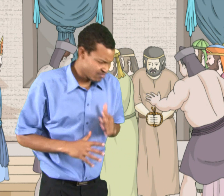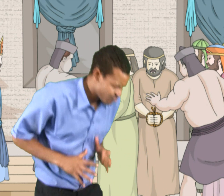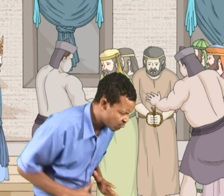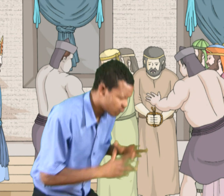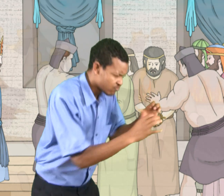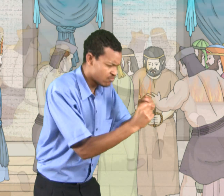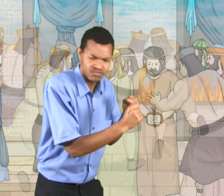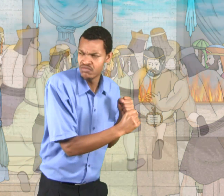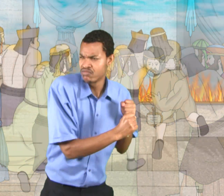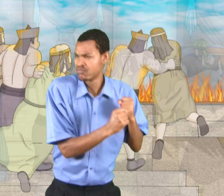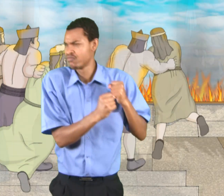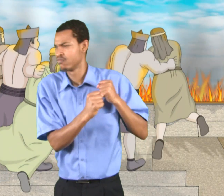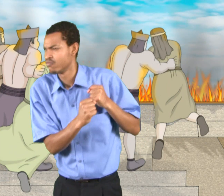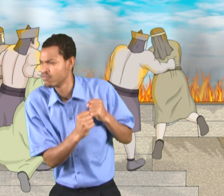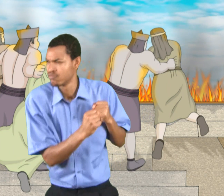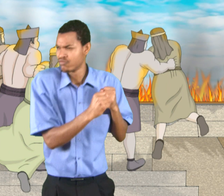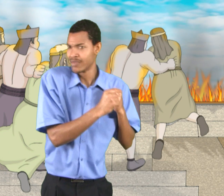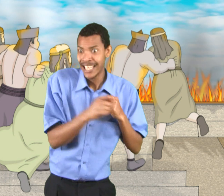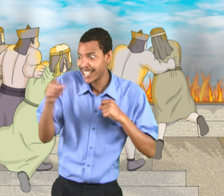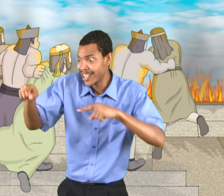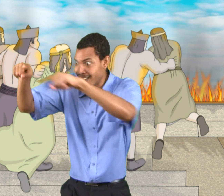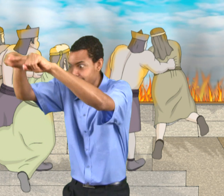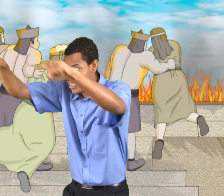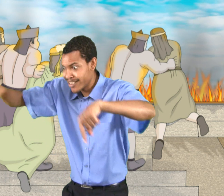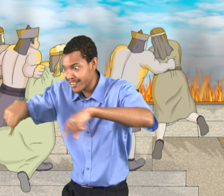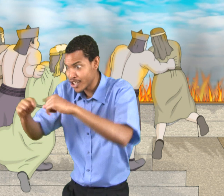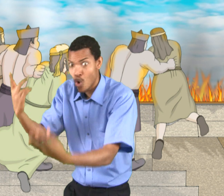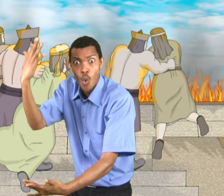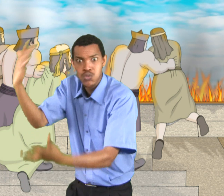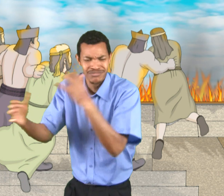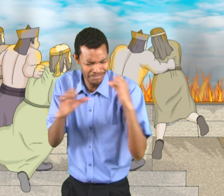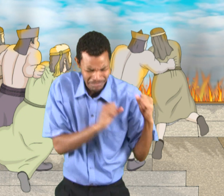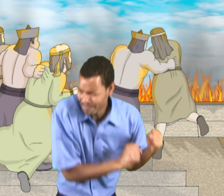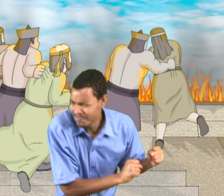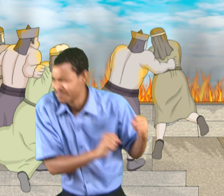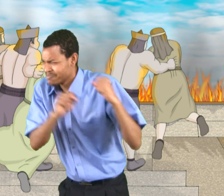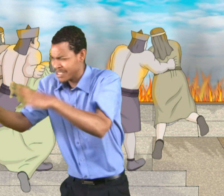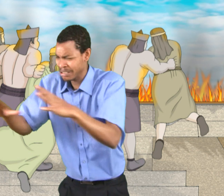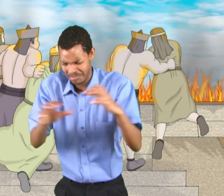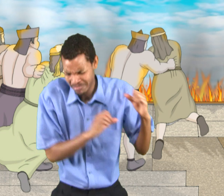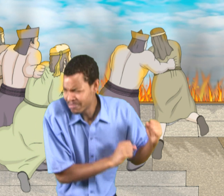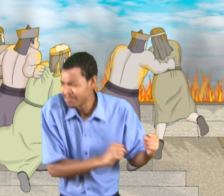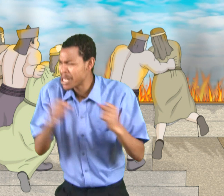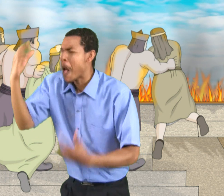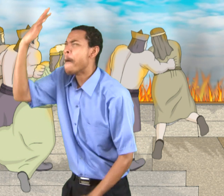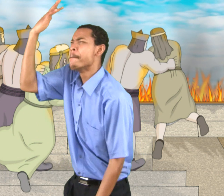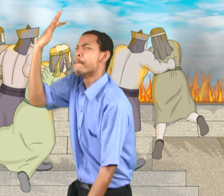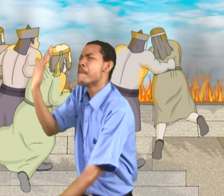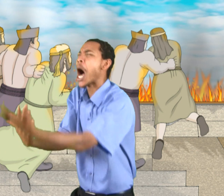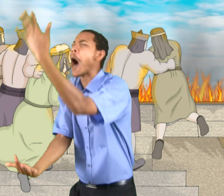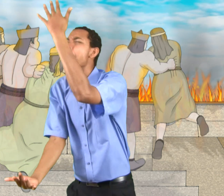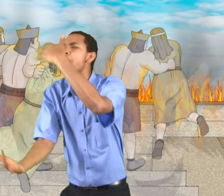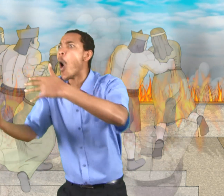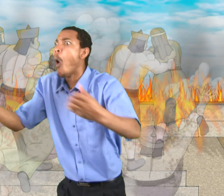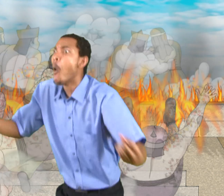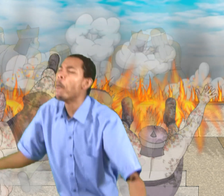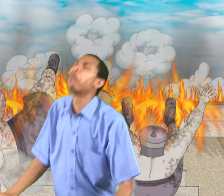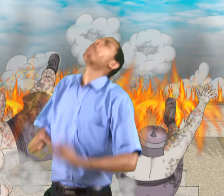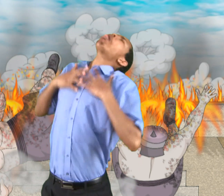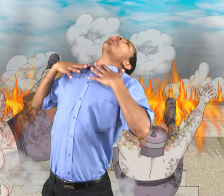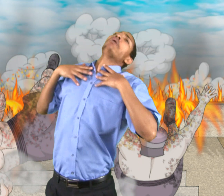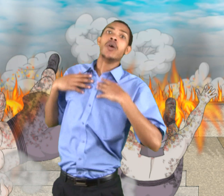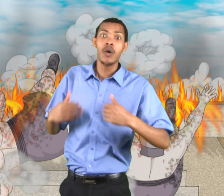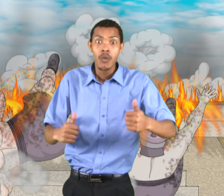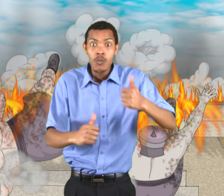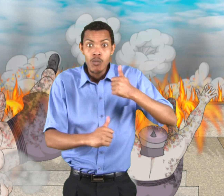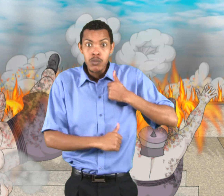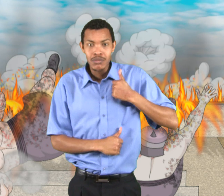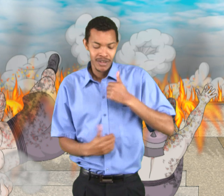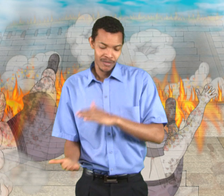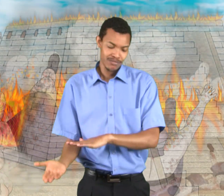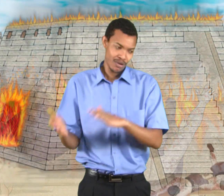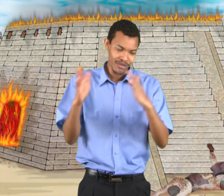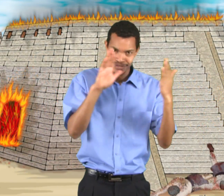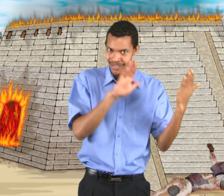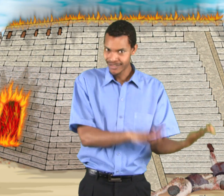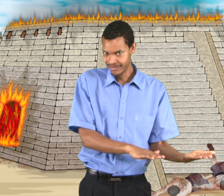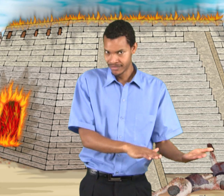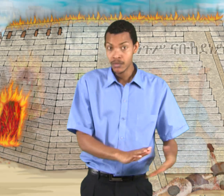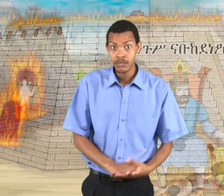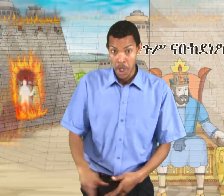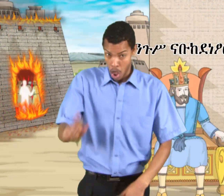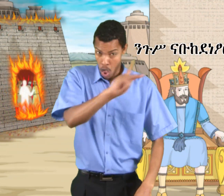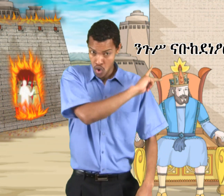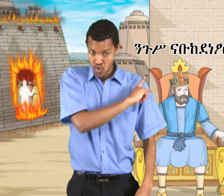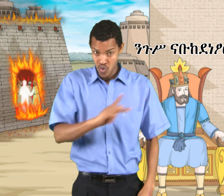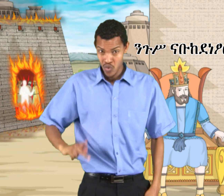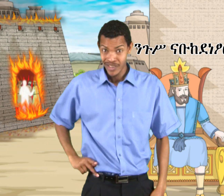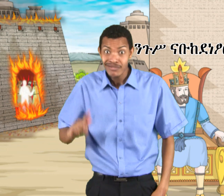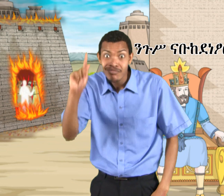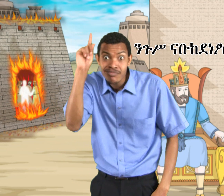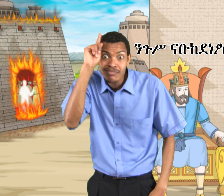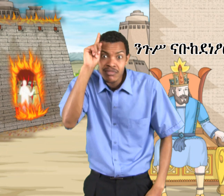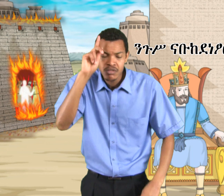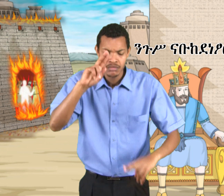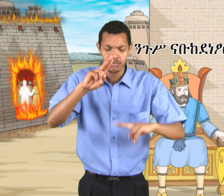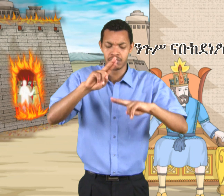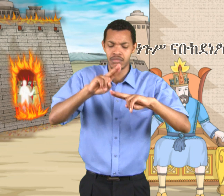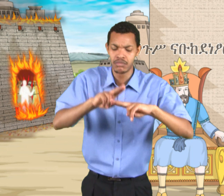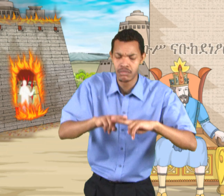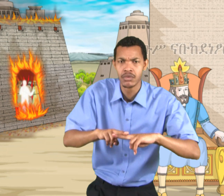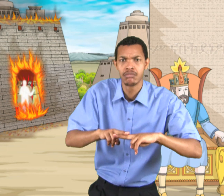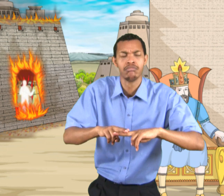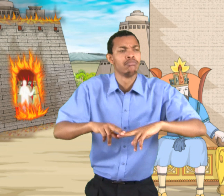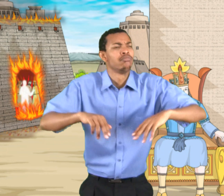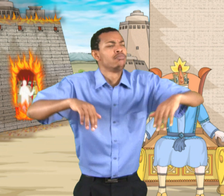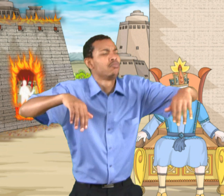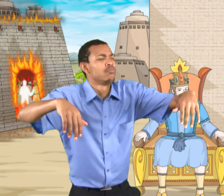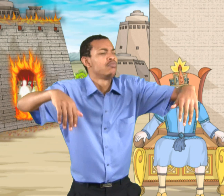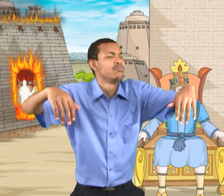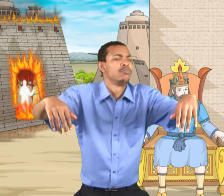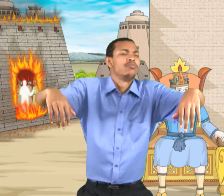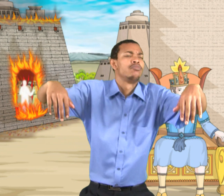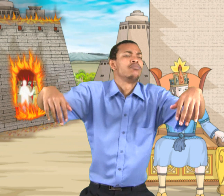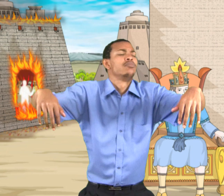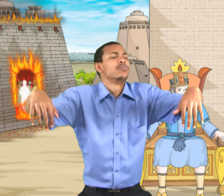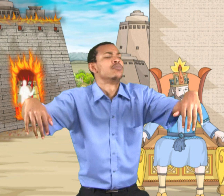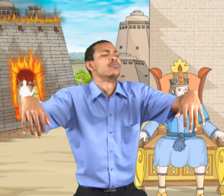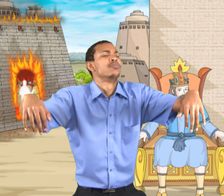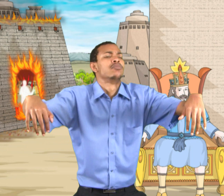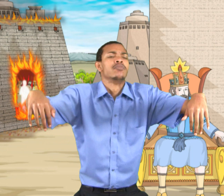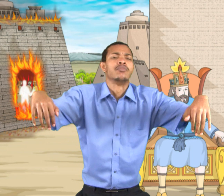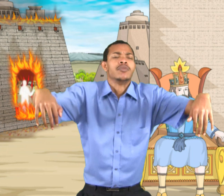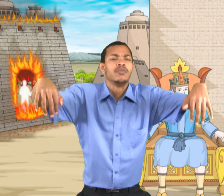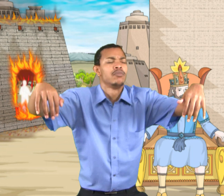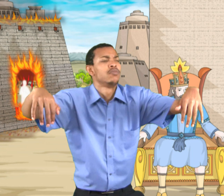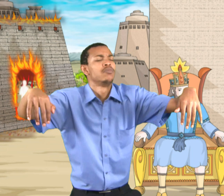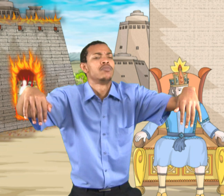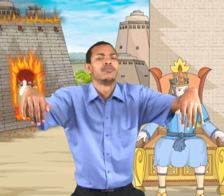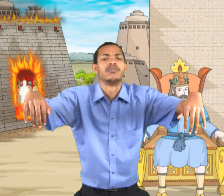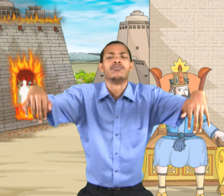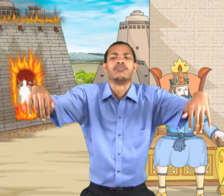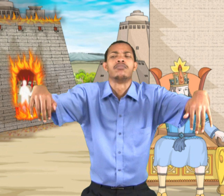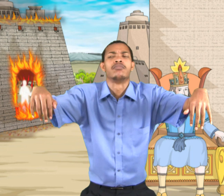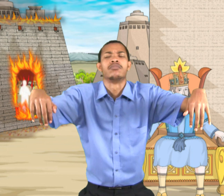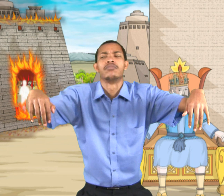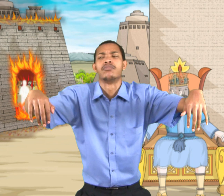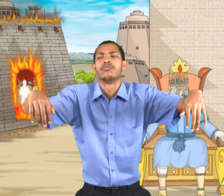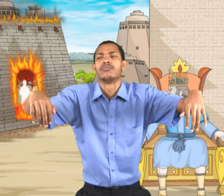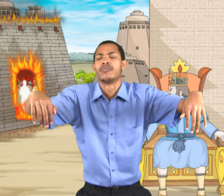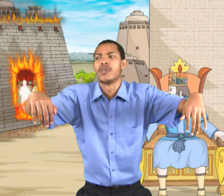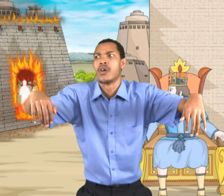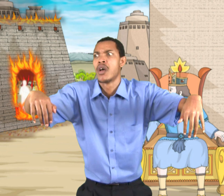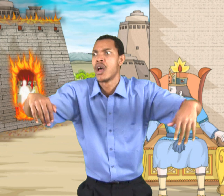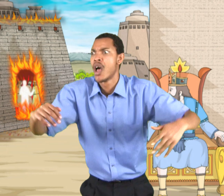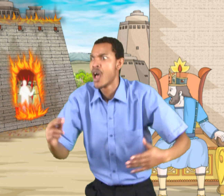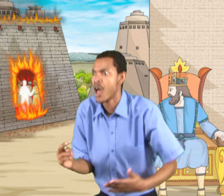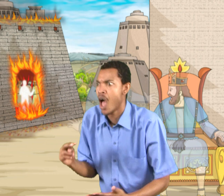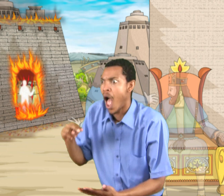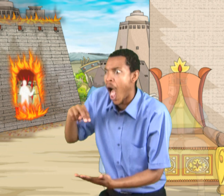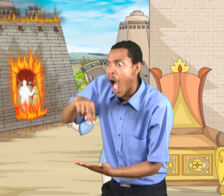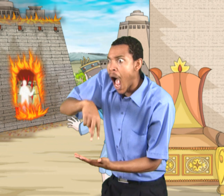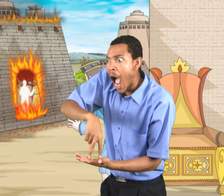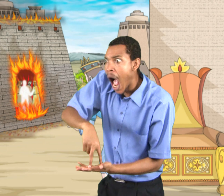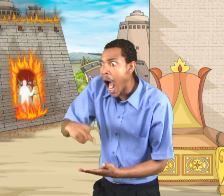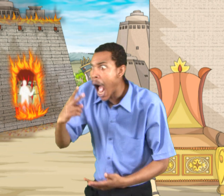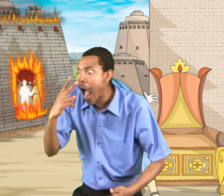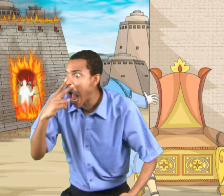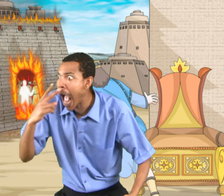The king’s command was so urgent and the furnace so hot that the fiery flames killed the men who carried up Shadrach, Meshach, and Abednego.